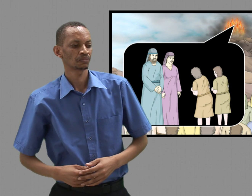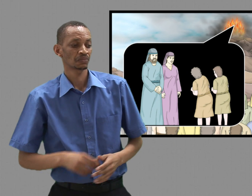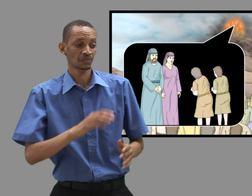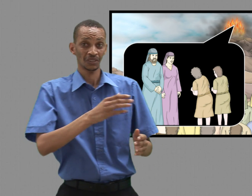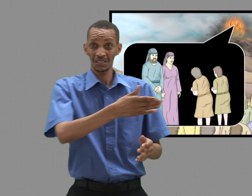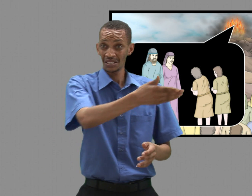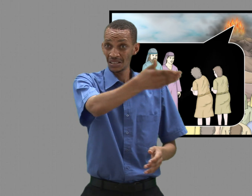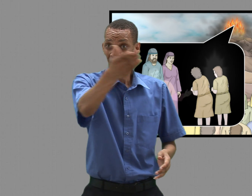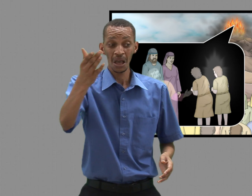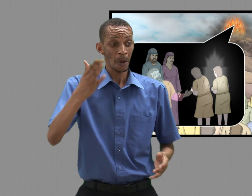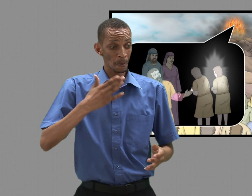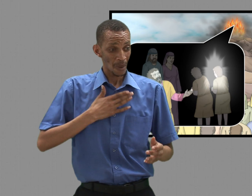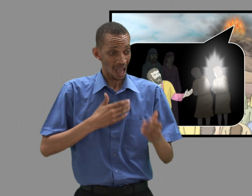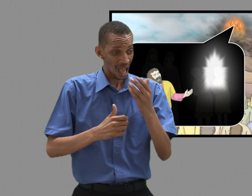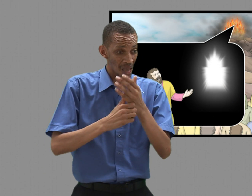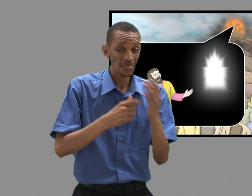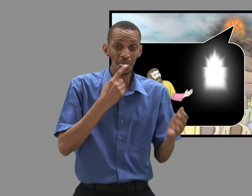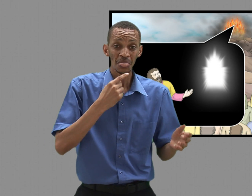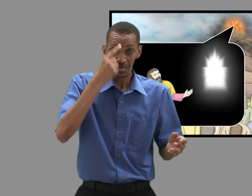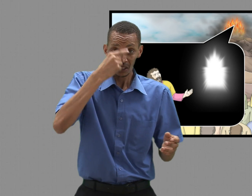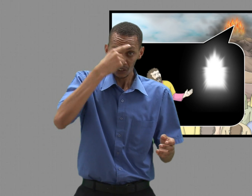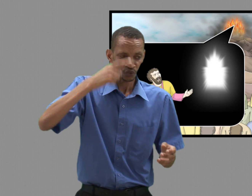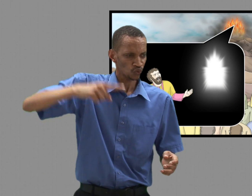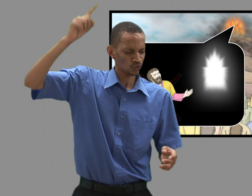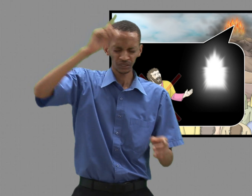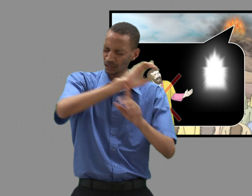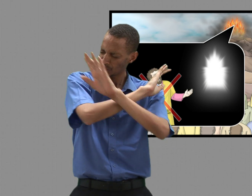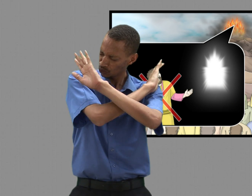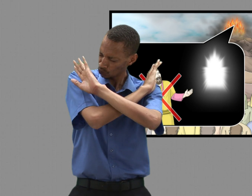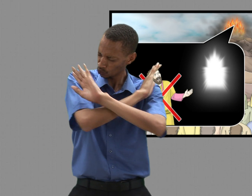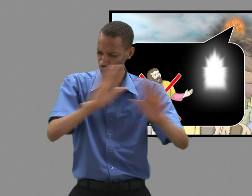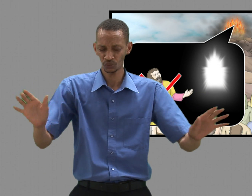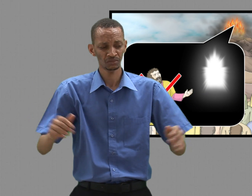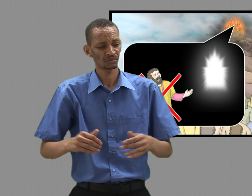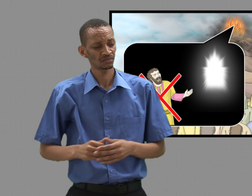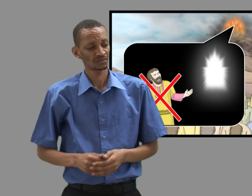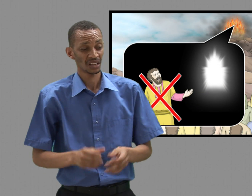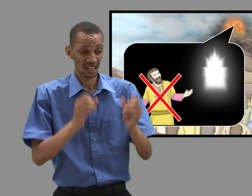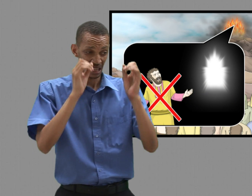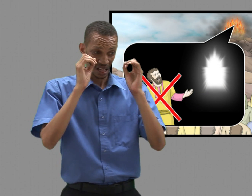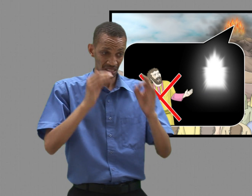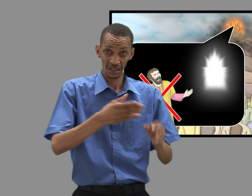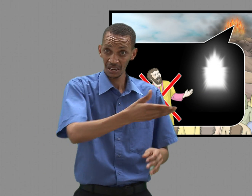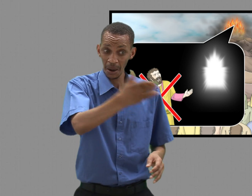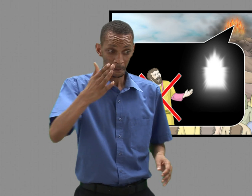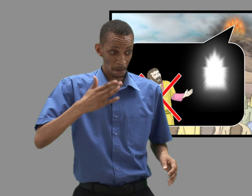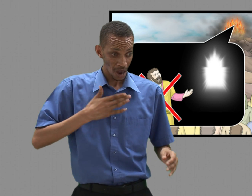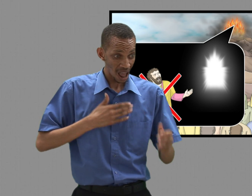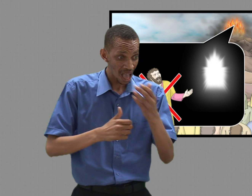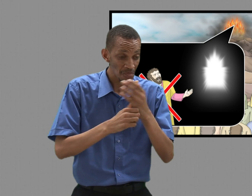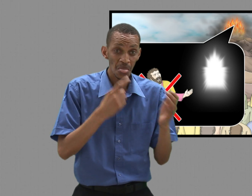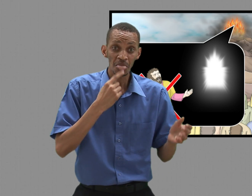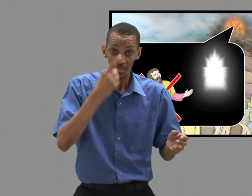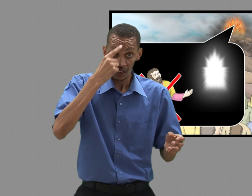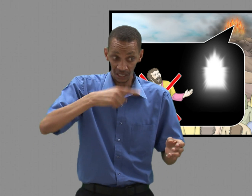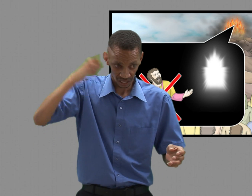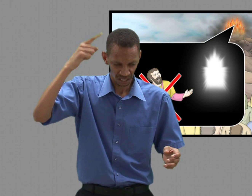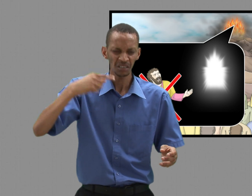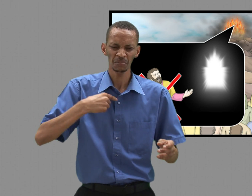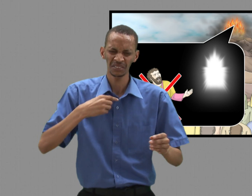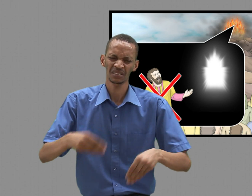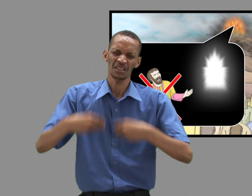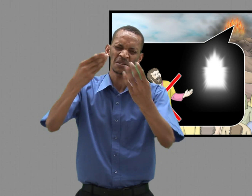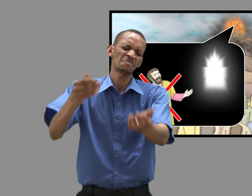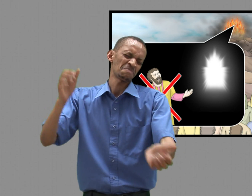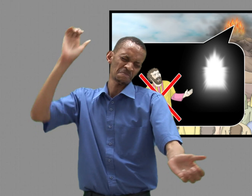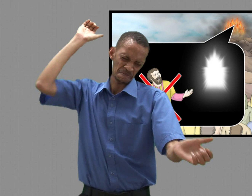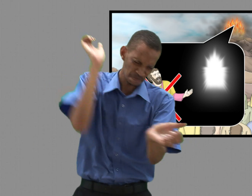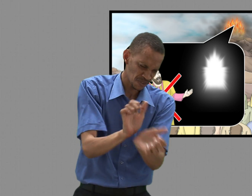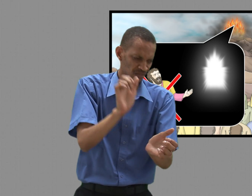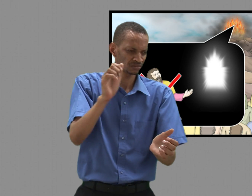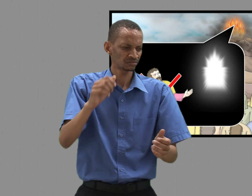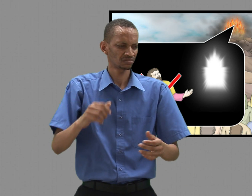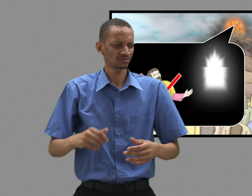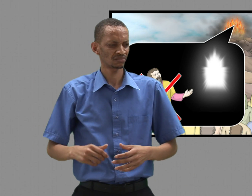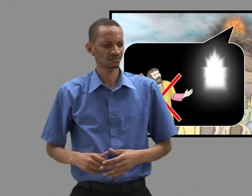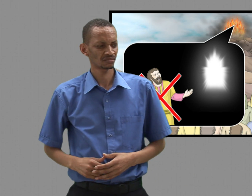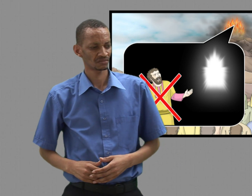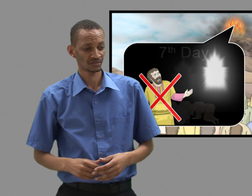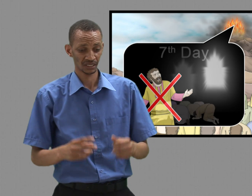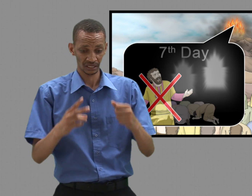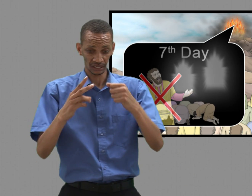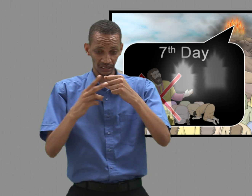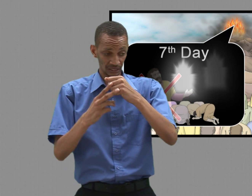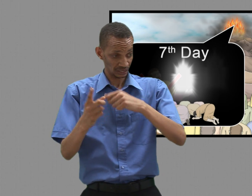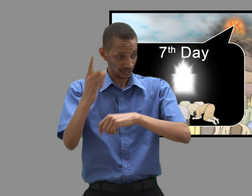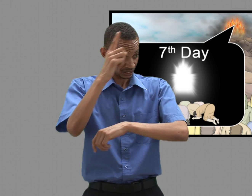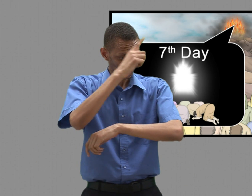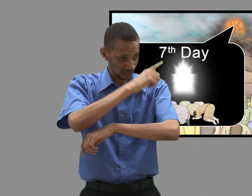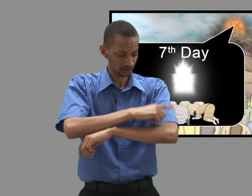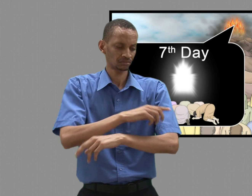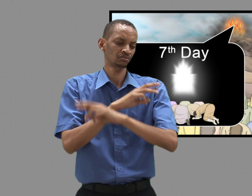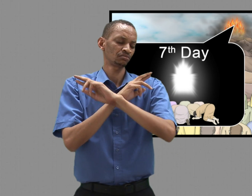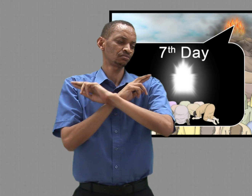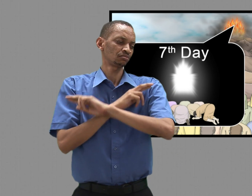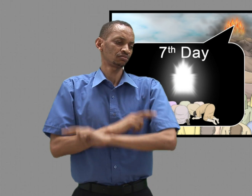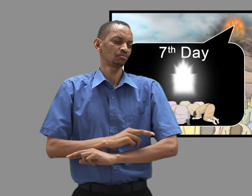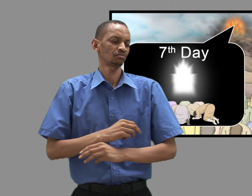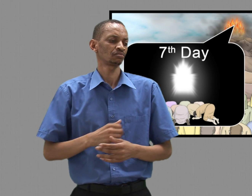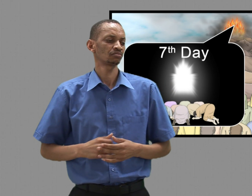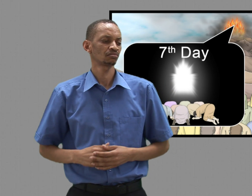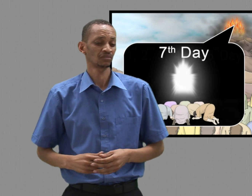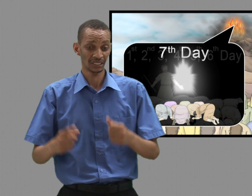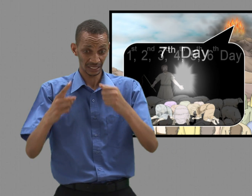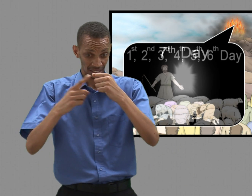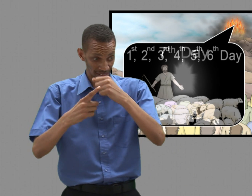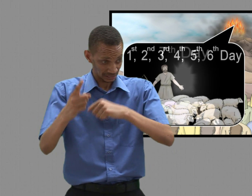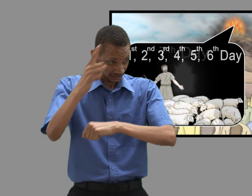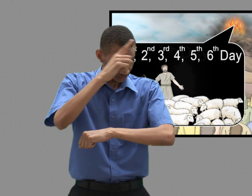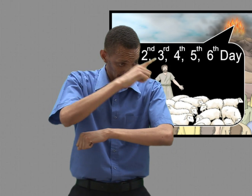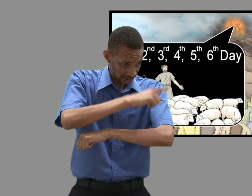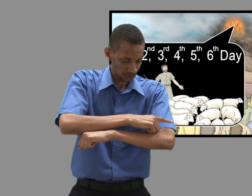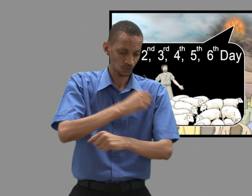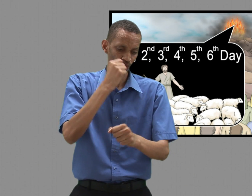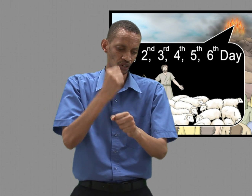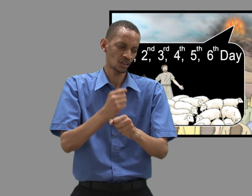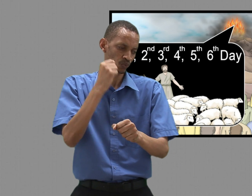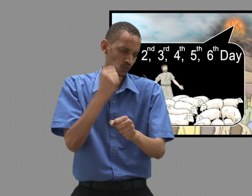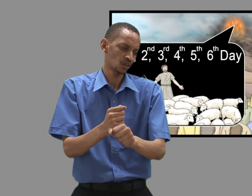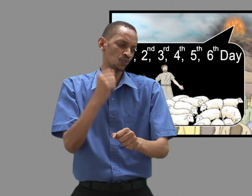You shall not take the name of the LORD your God in vain, for the LORD will not leave anyone unpunished who takes His name in vain. Remember the Sabbath day by keeping it holy.